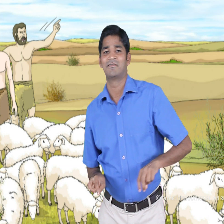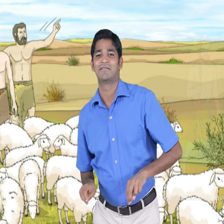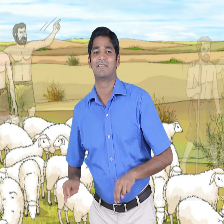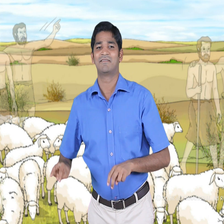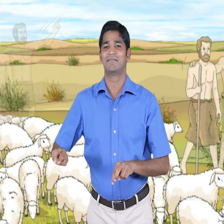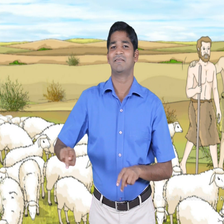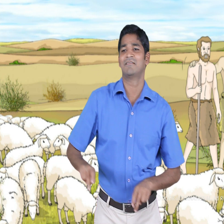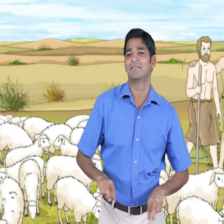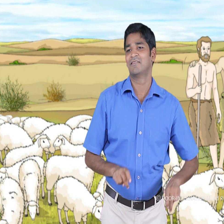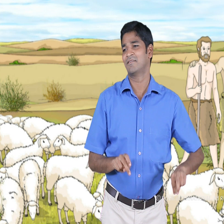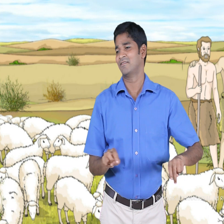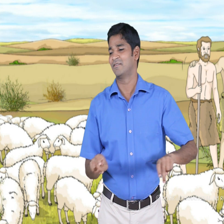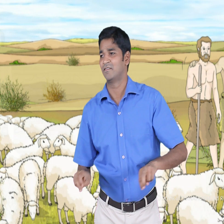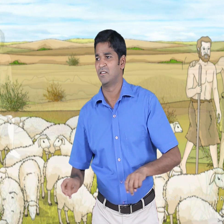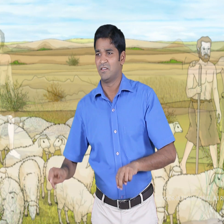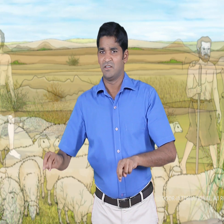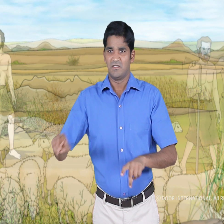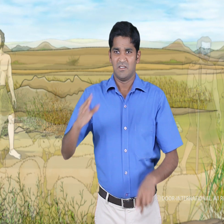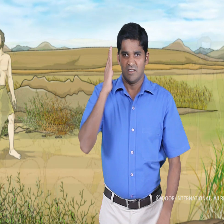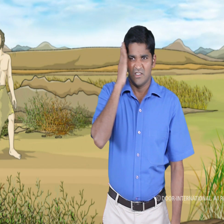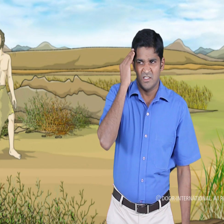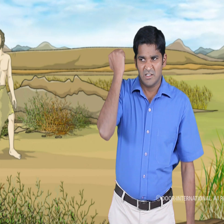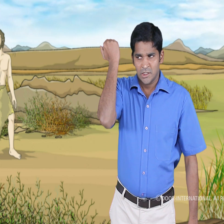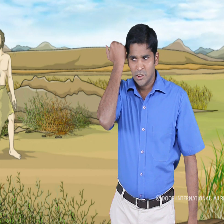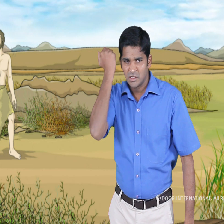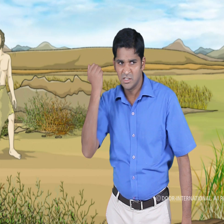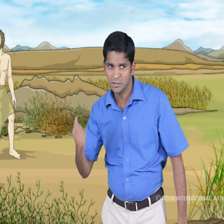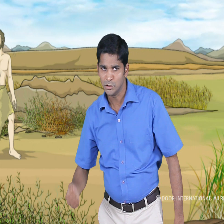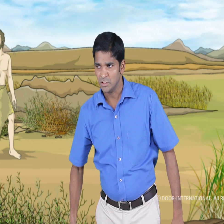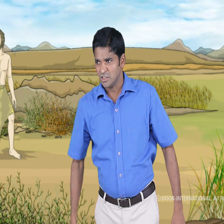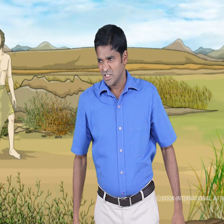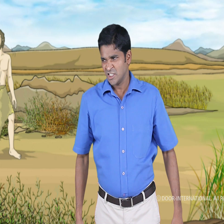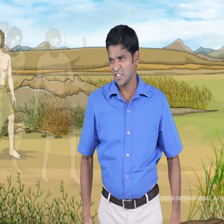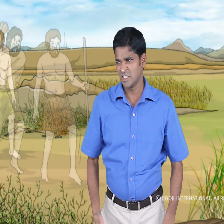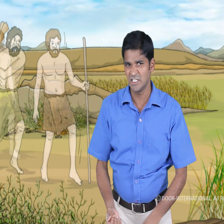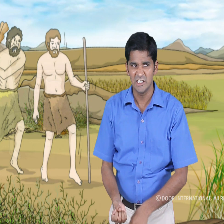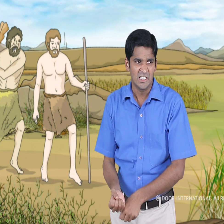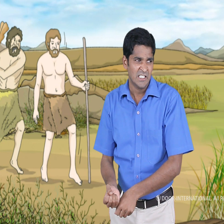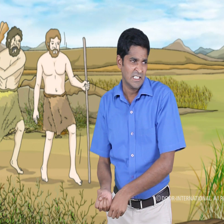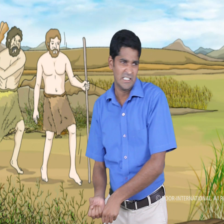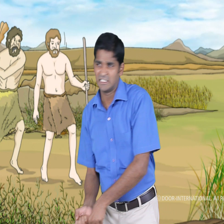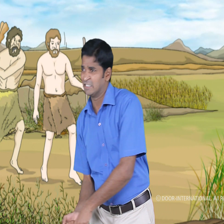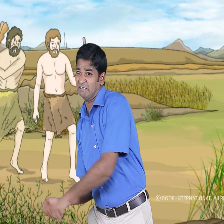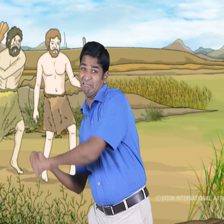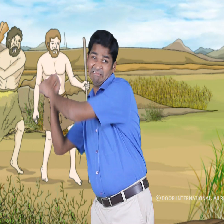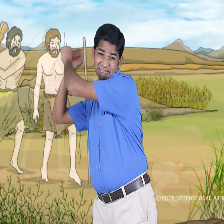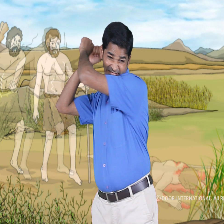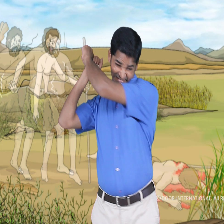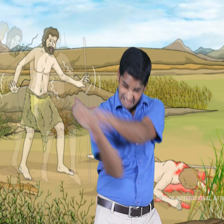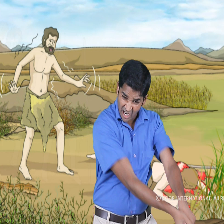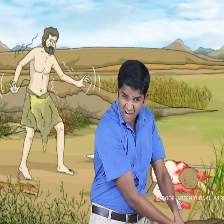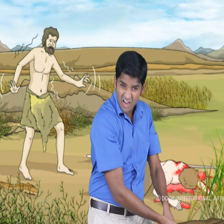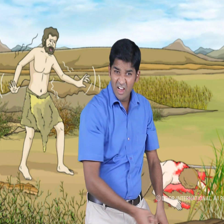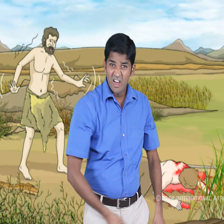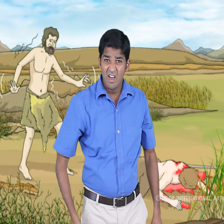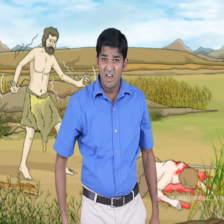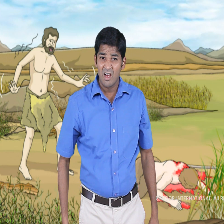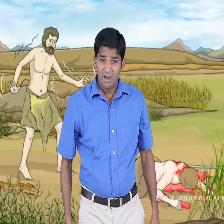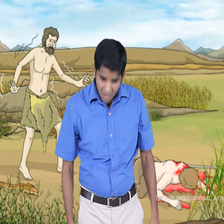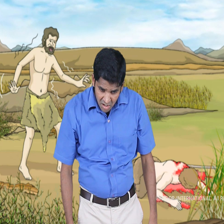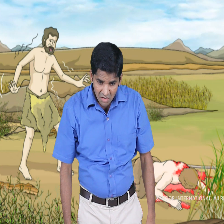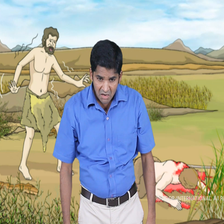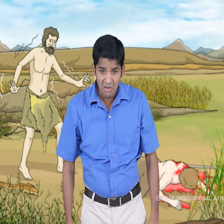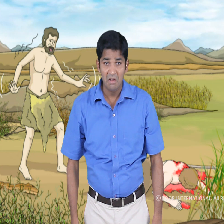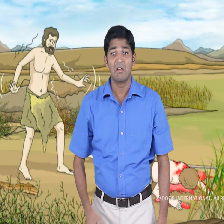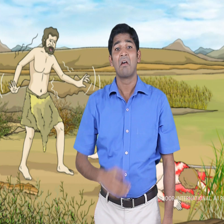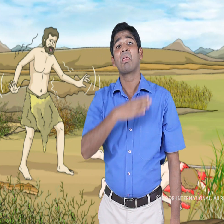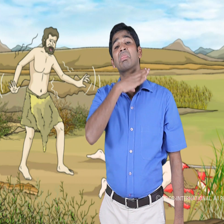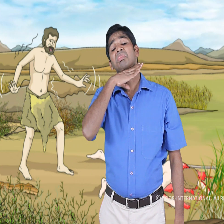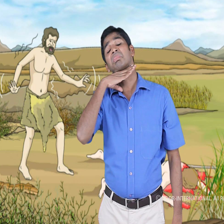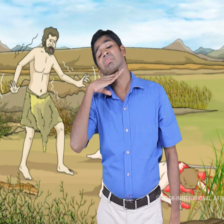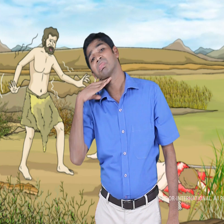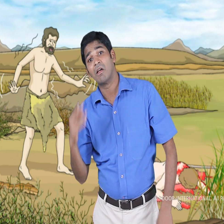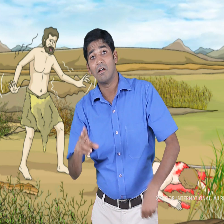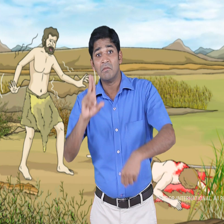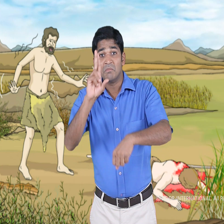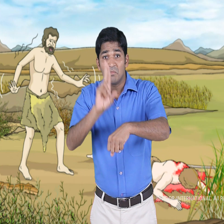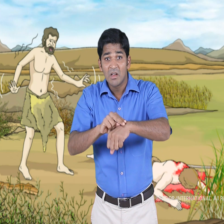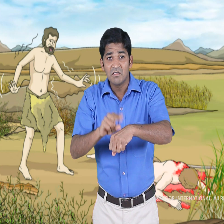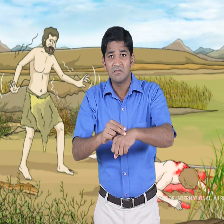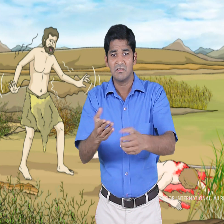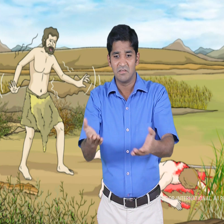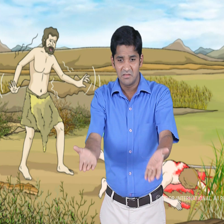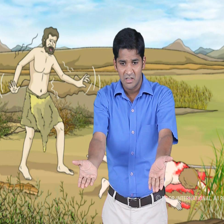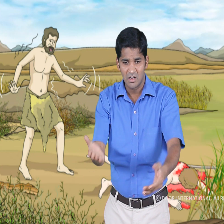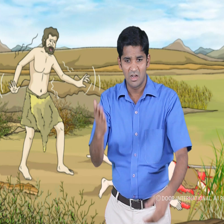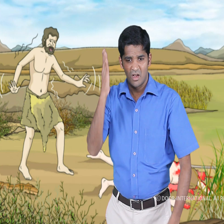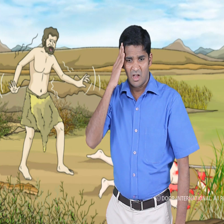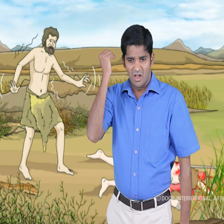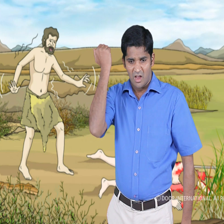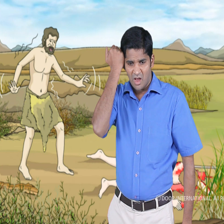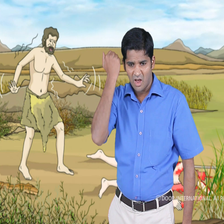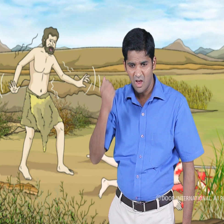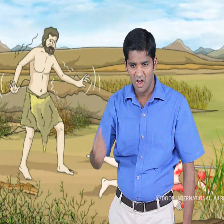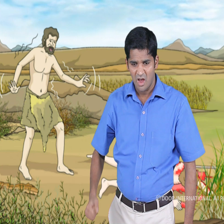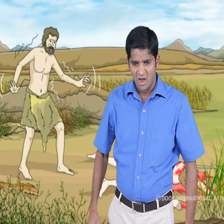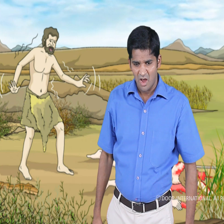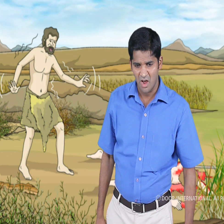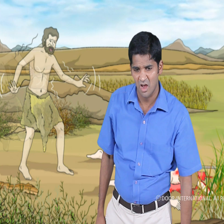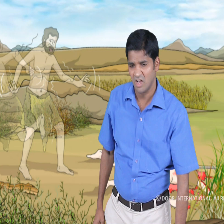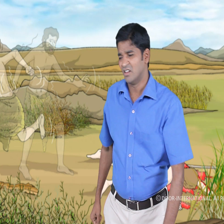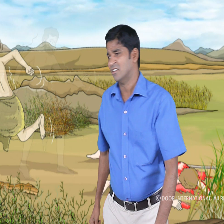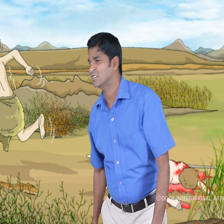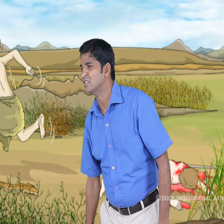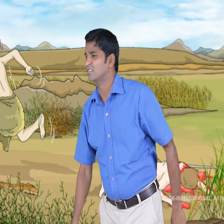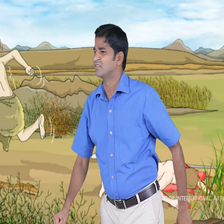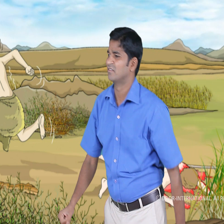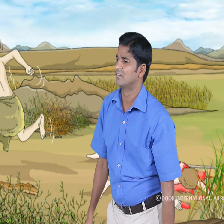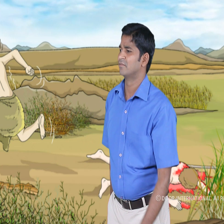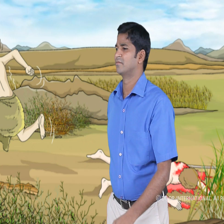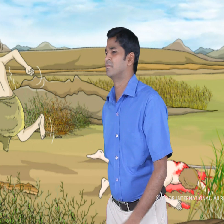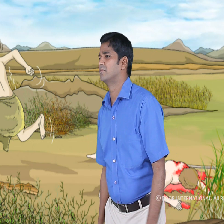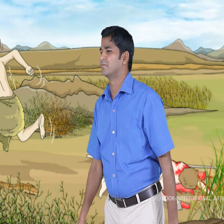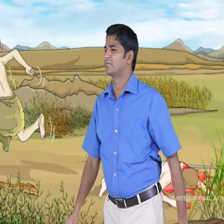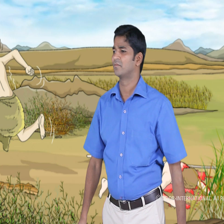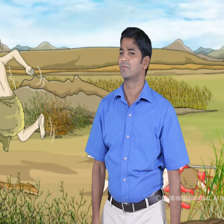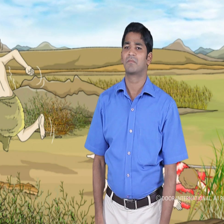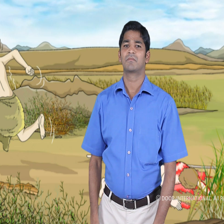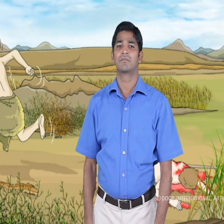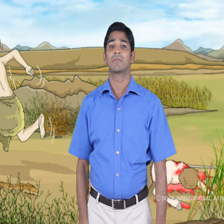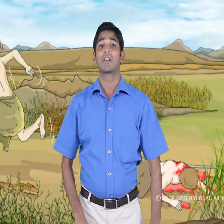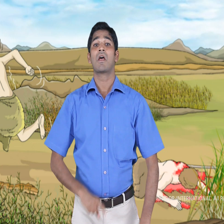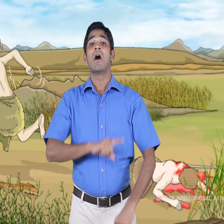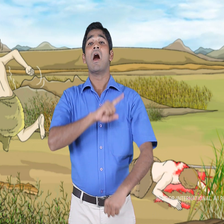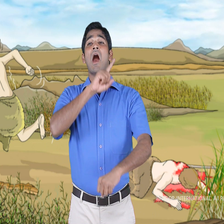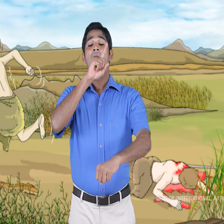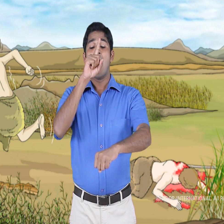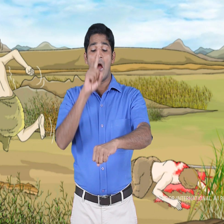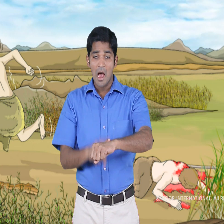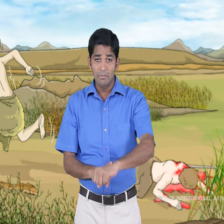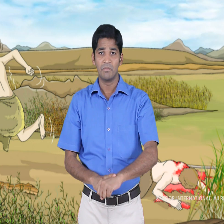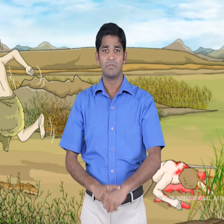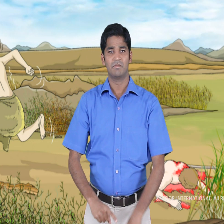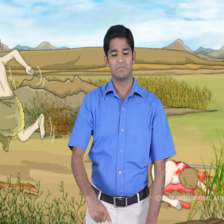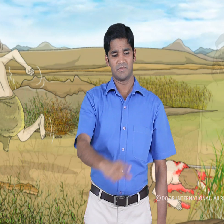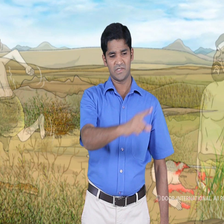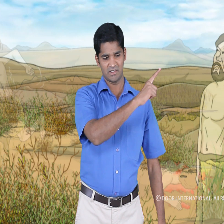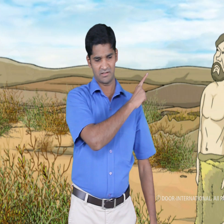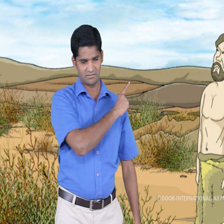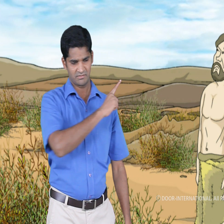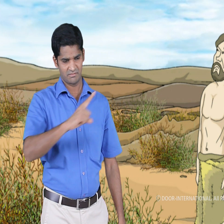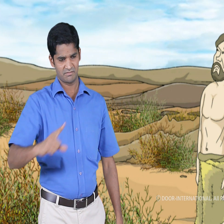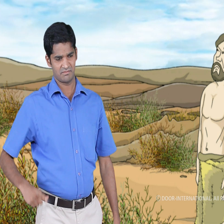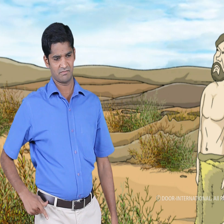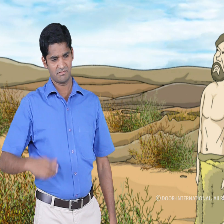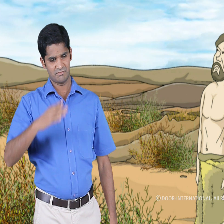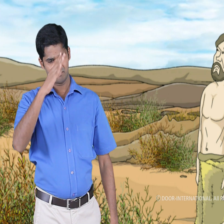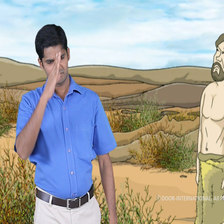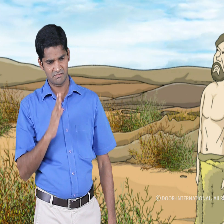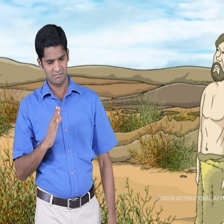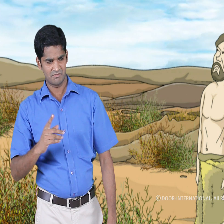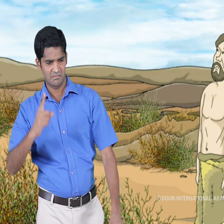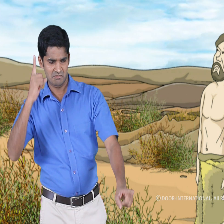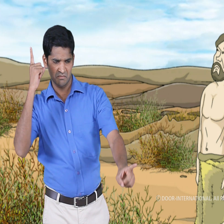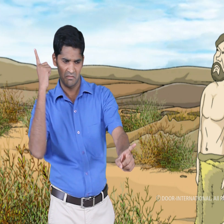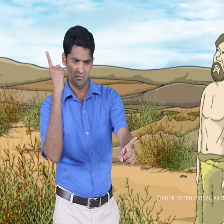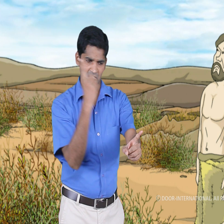And while they were in the field, Cain rose up against his brother Abel and killed him.